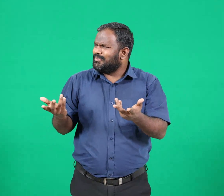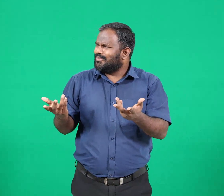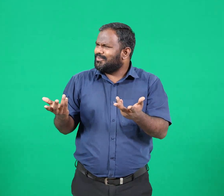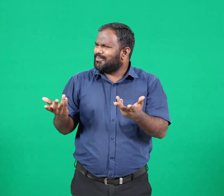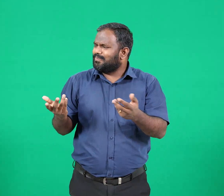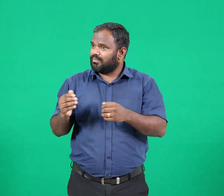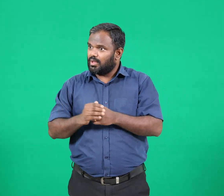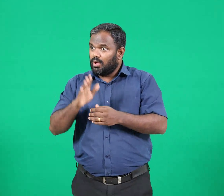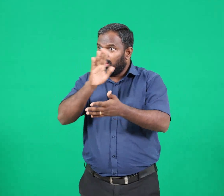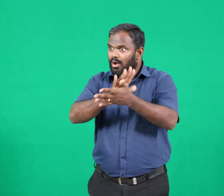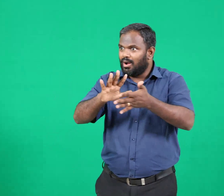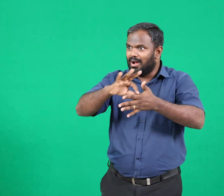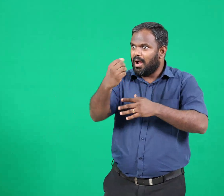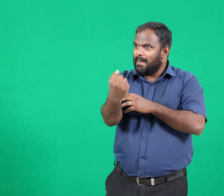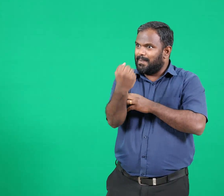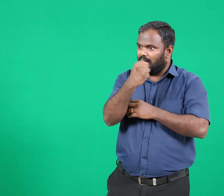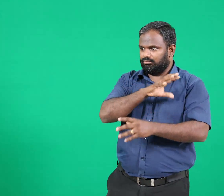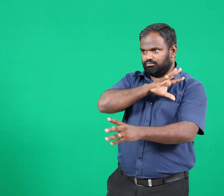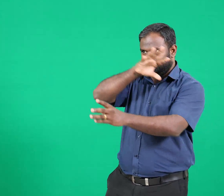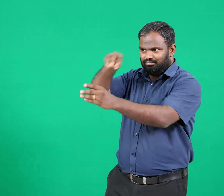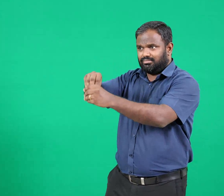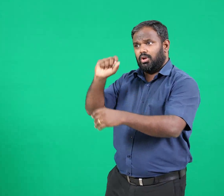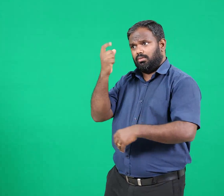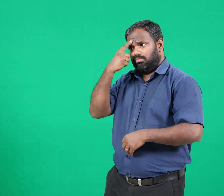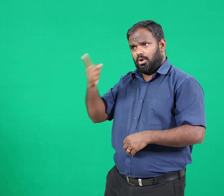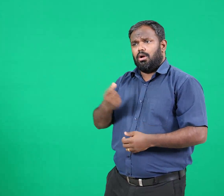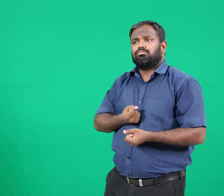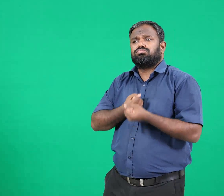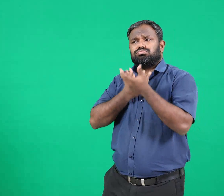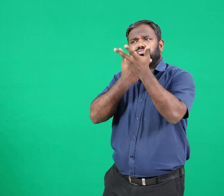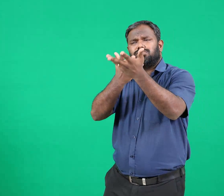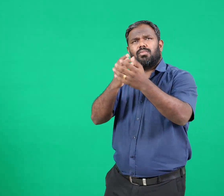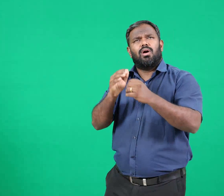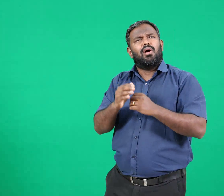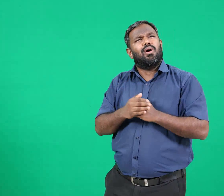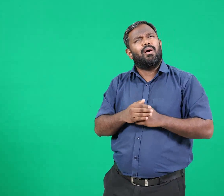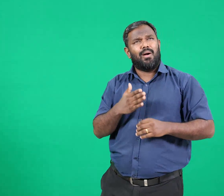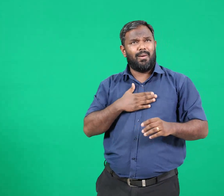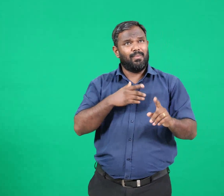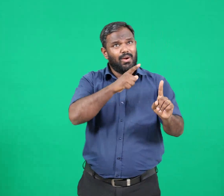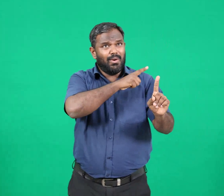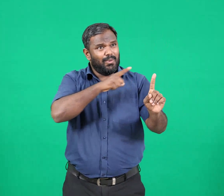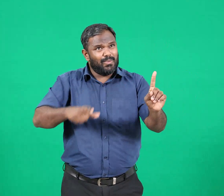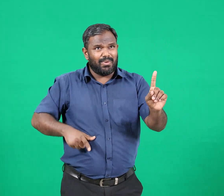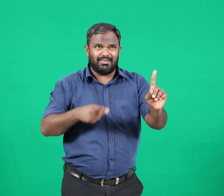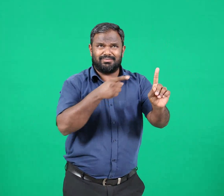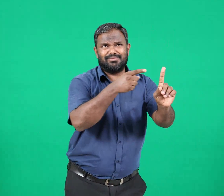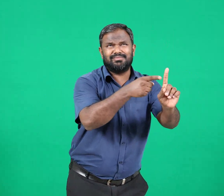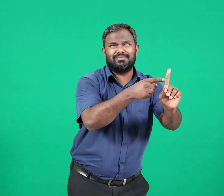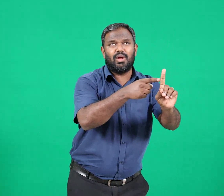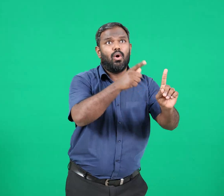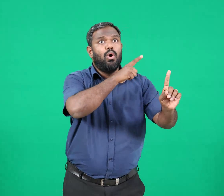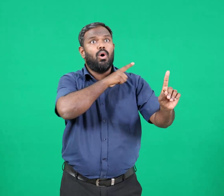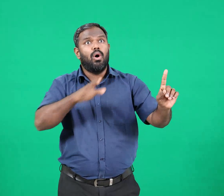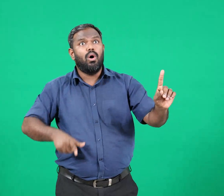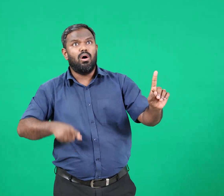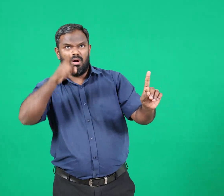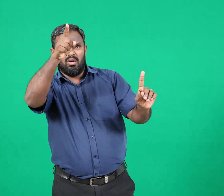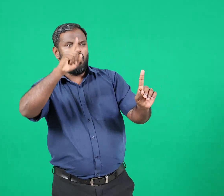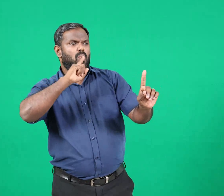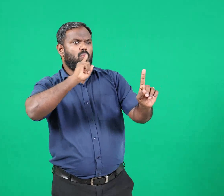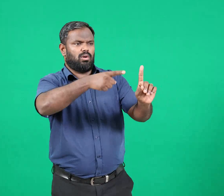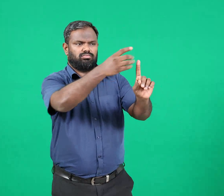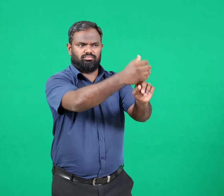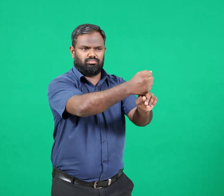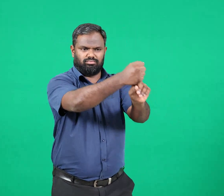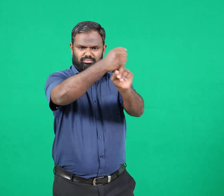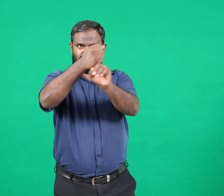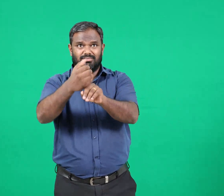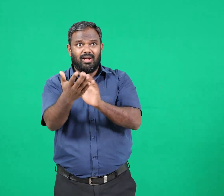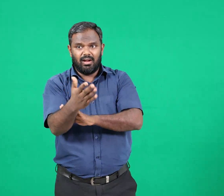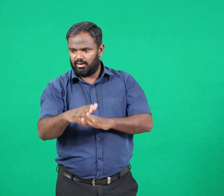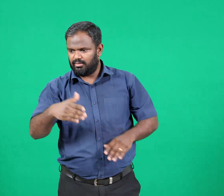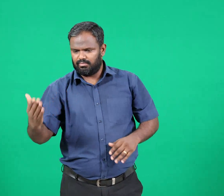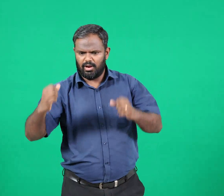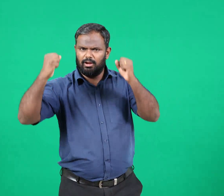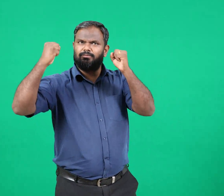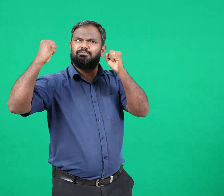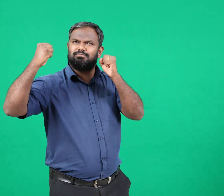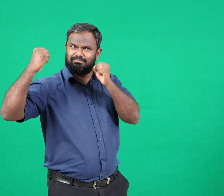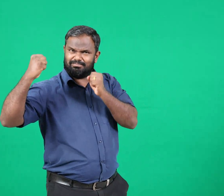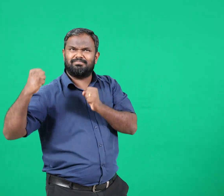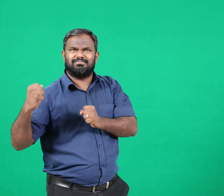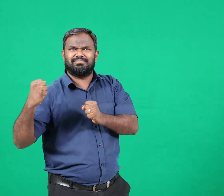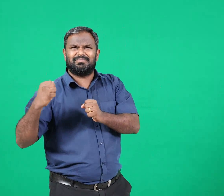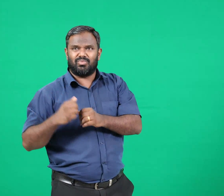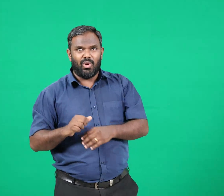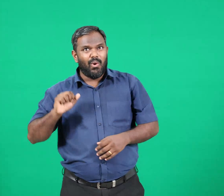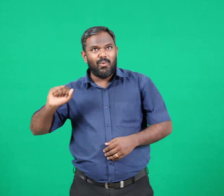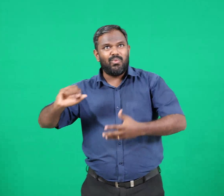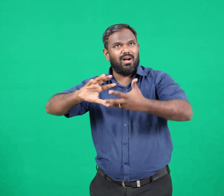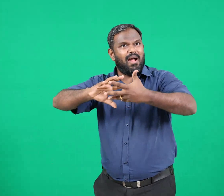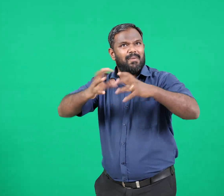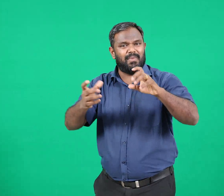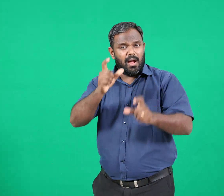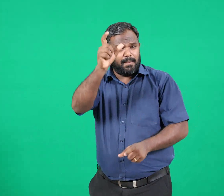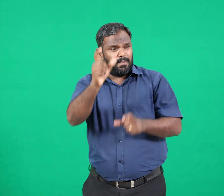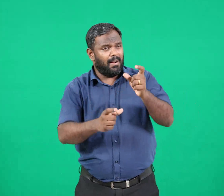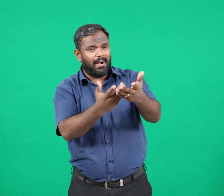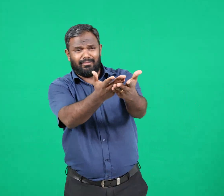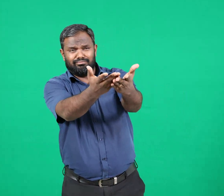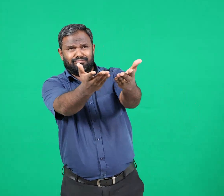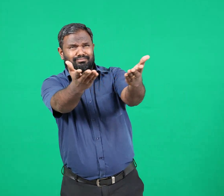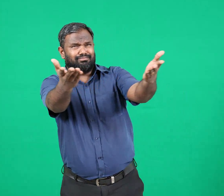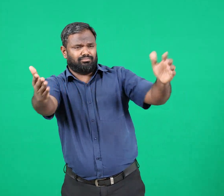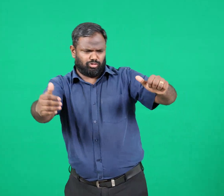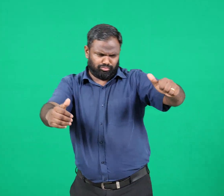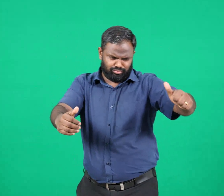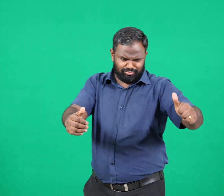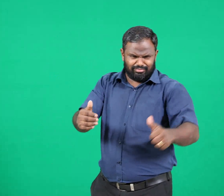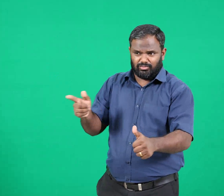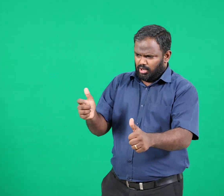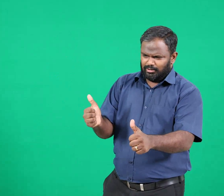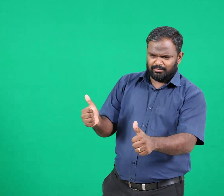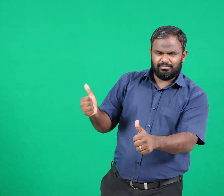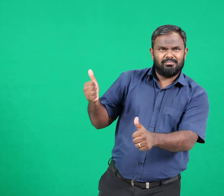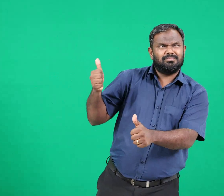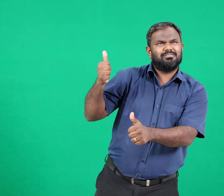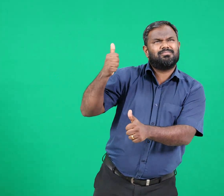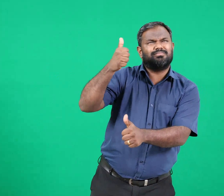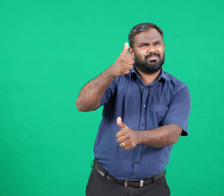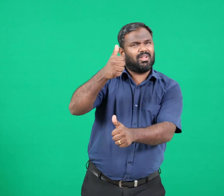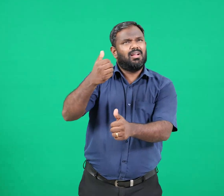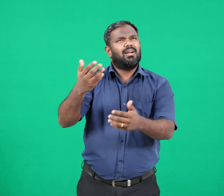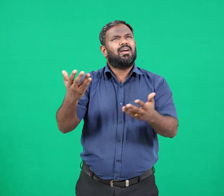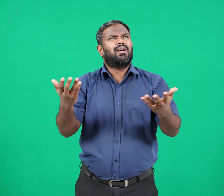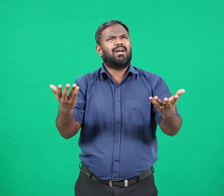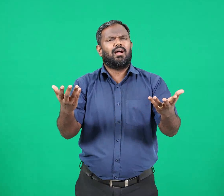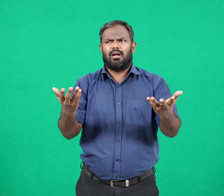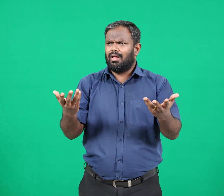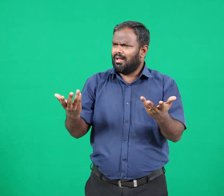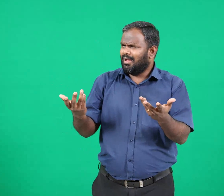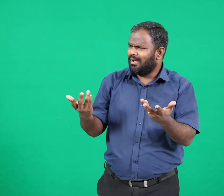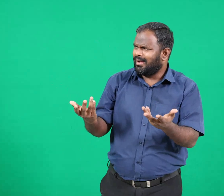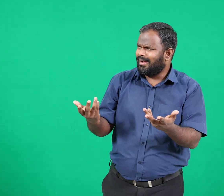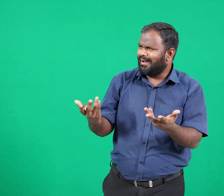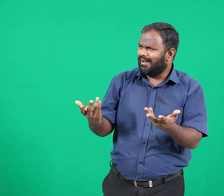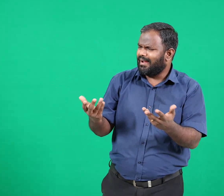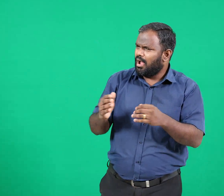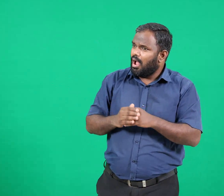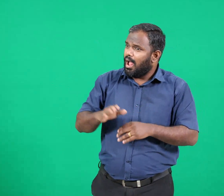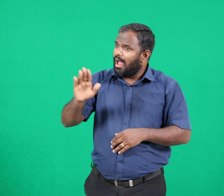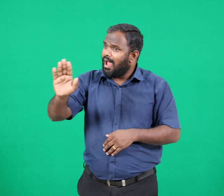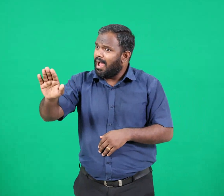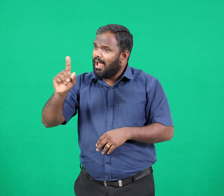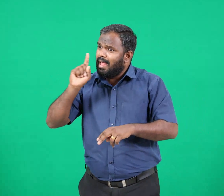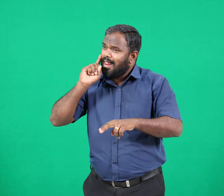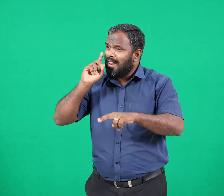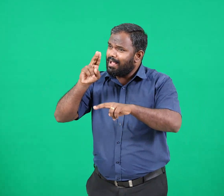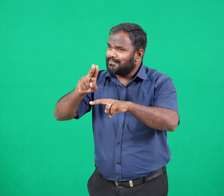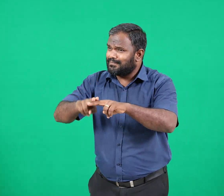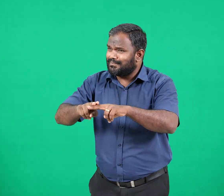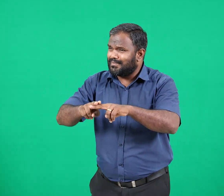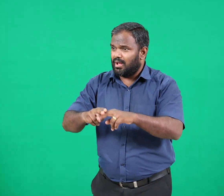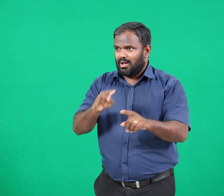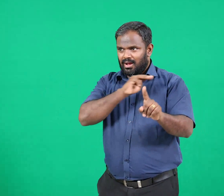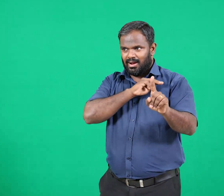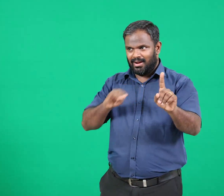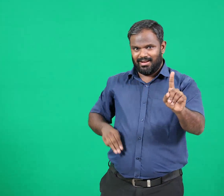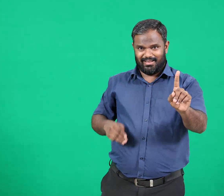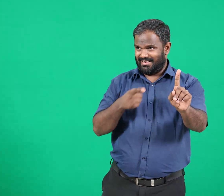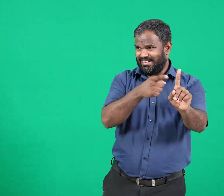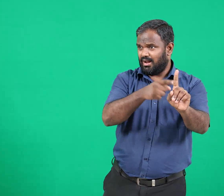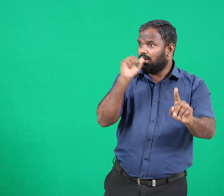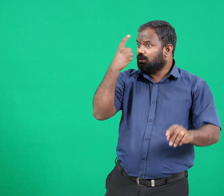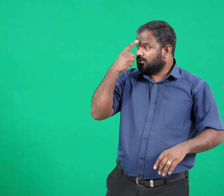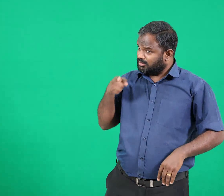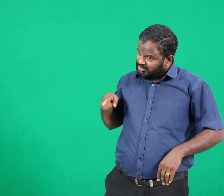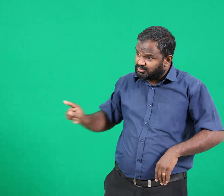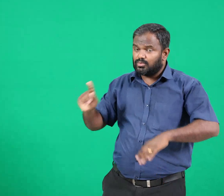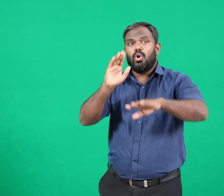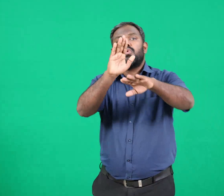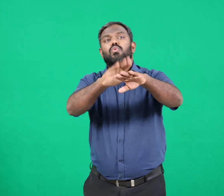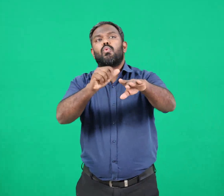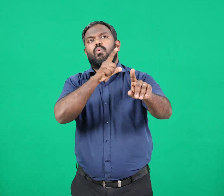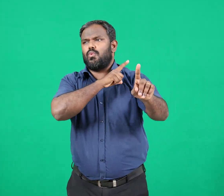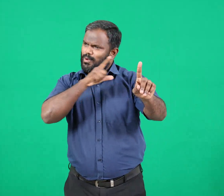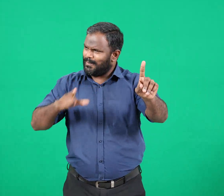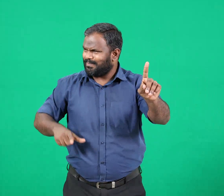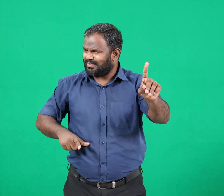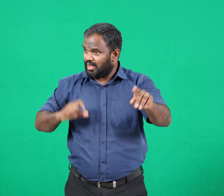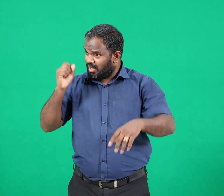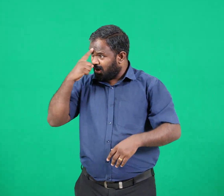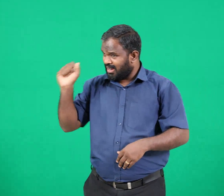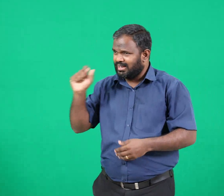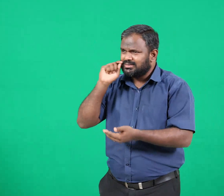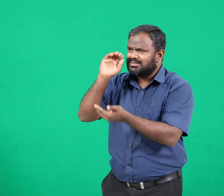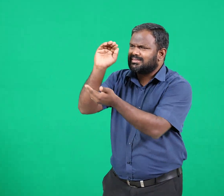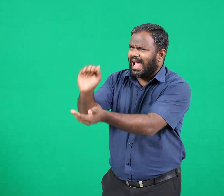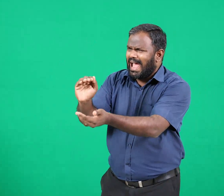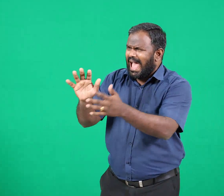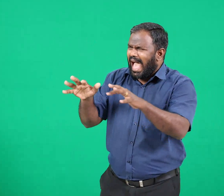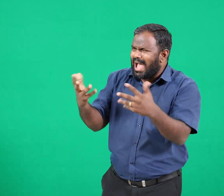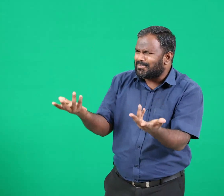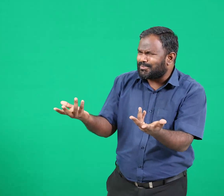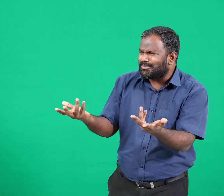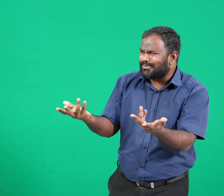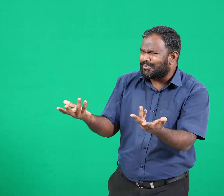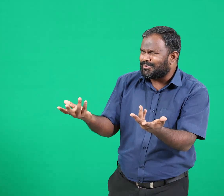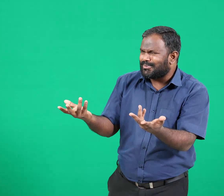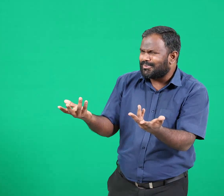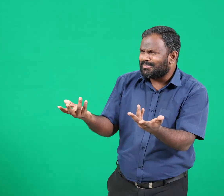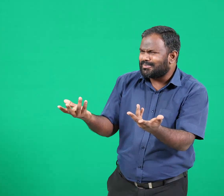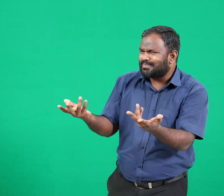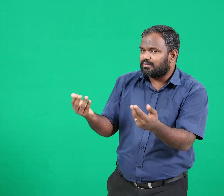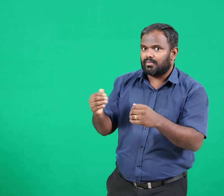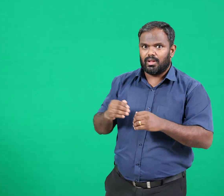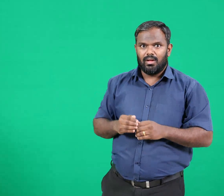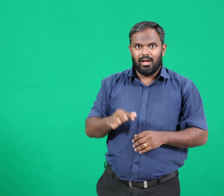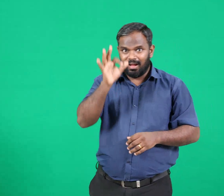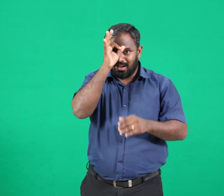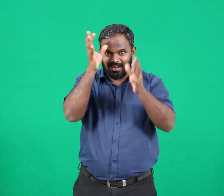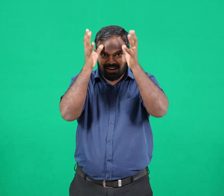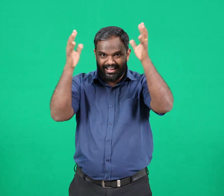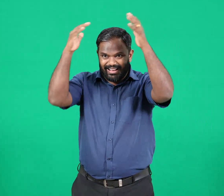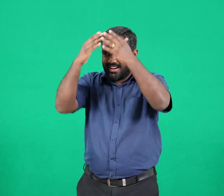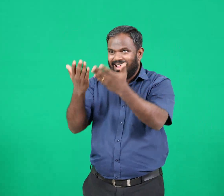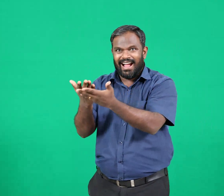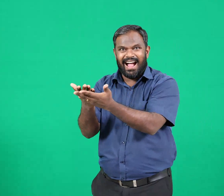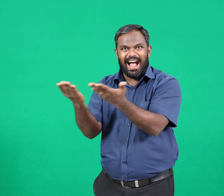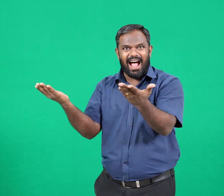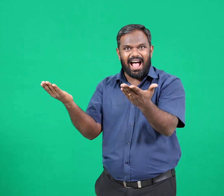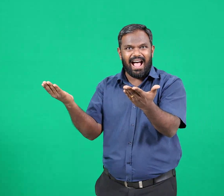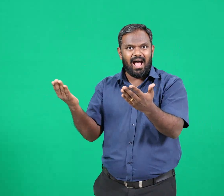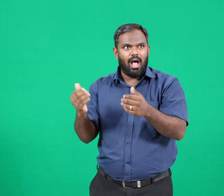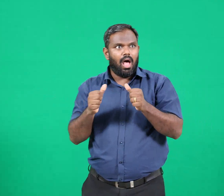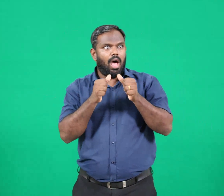For he says: ' The Lord said to my Lord, "Sit at My right hand until I put Your enemies under Your feet."' So if David calls Him ' Lord,' how can He be David ' s son?"